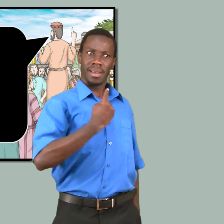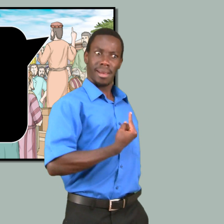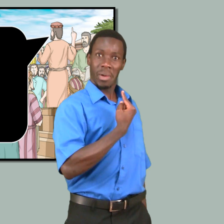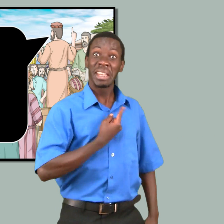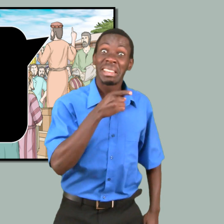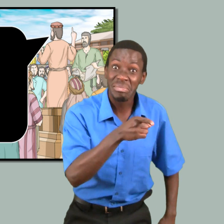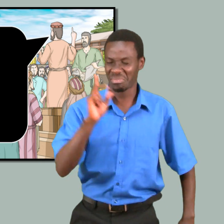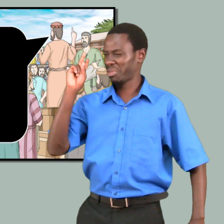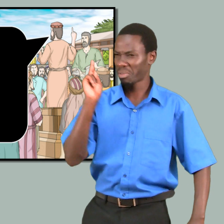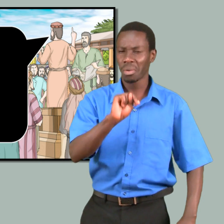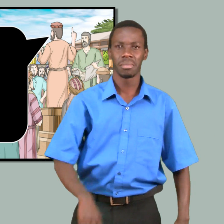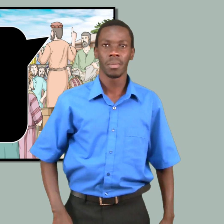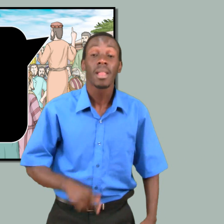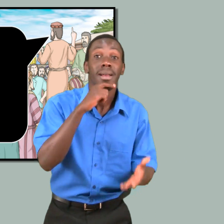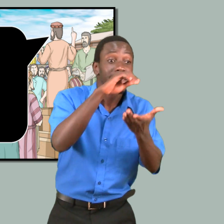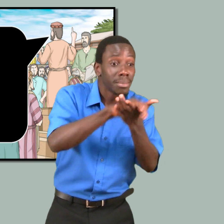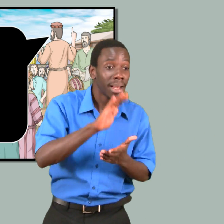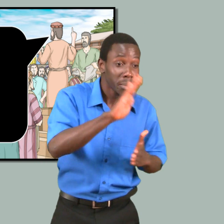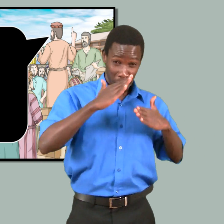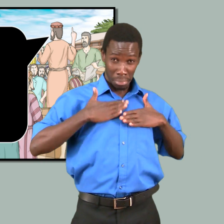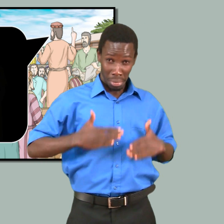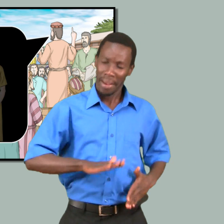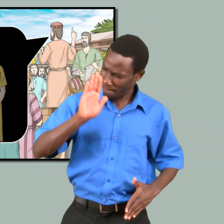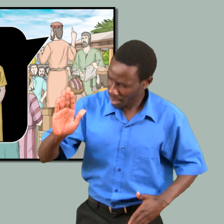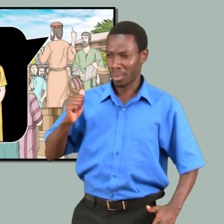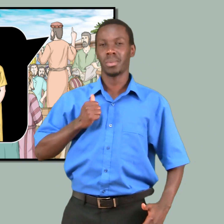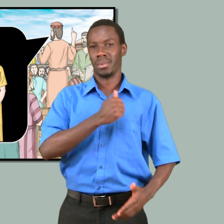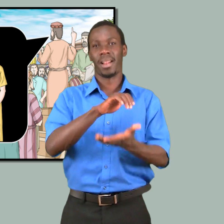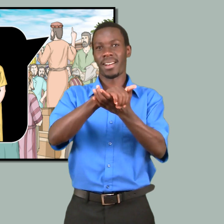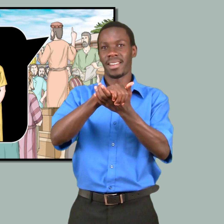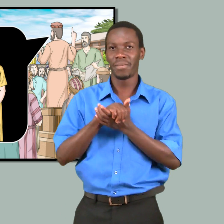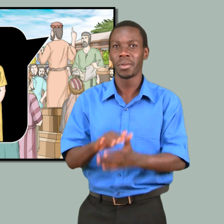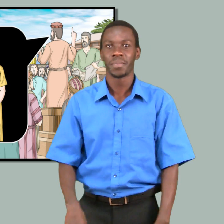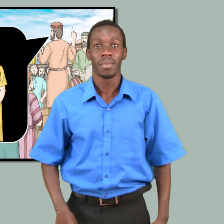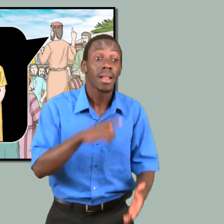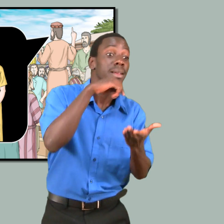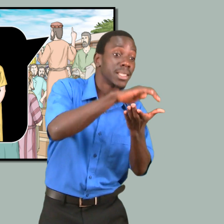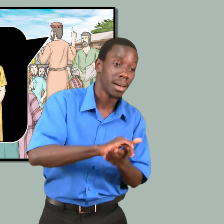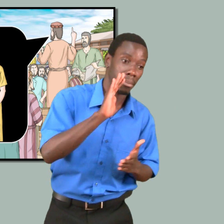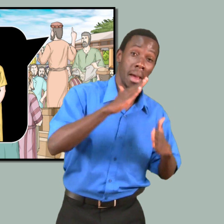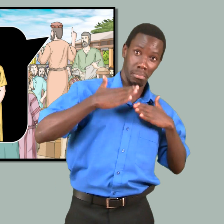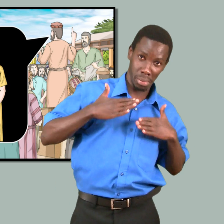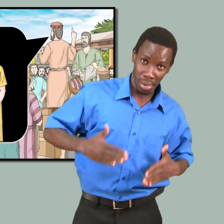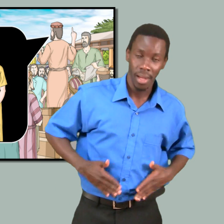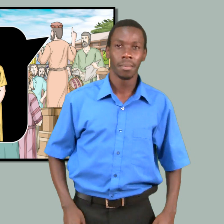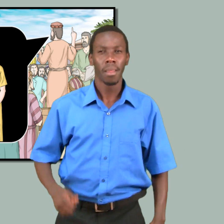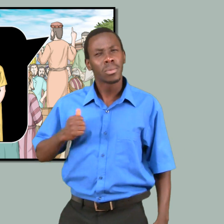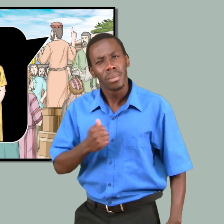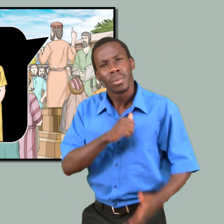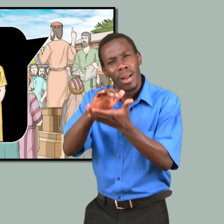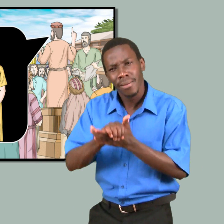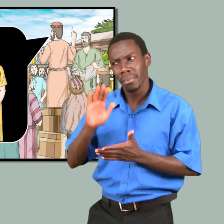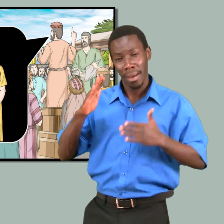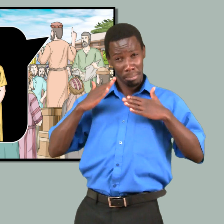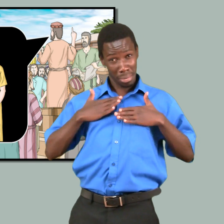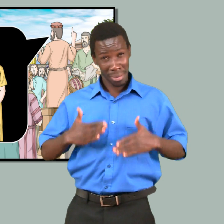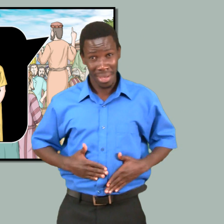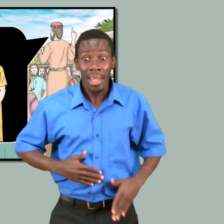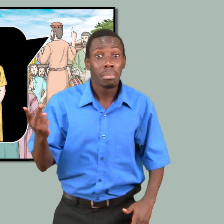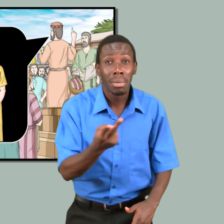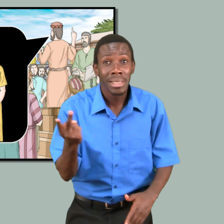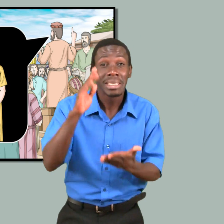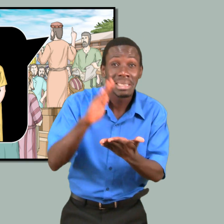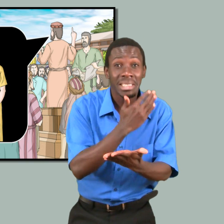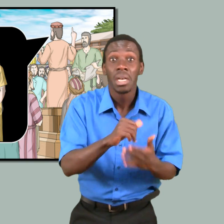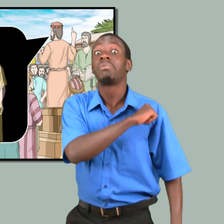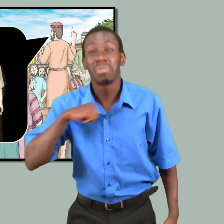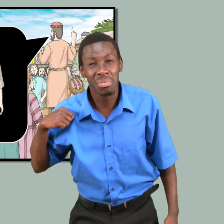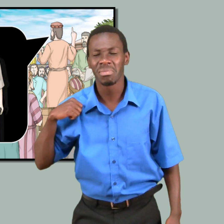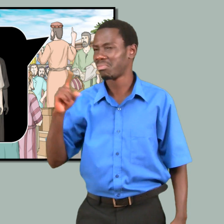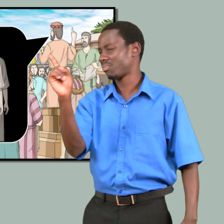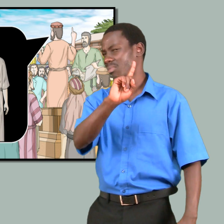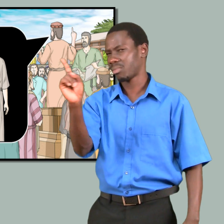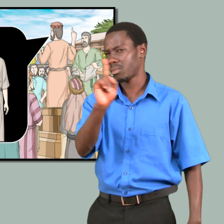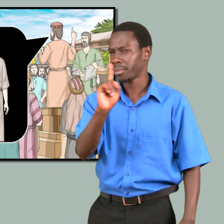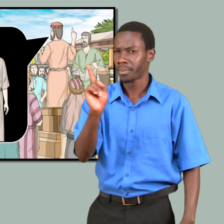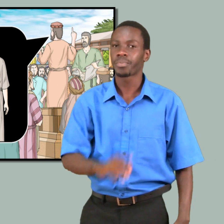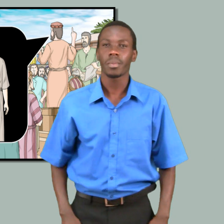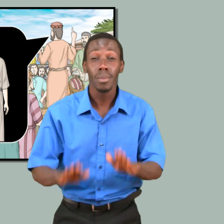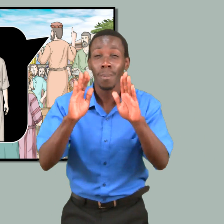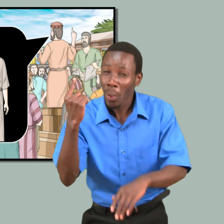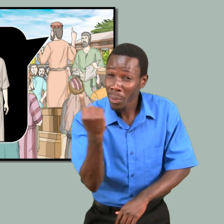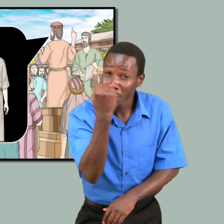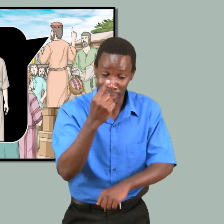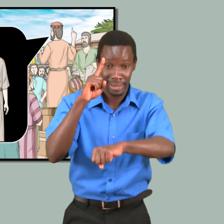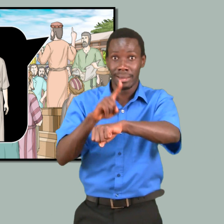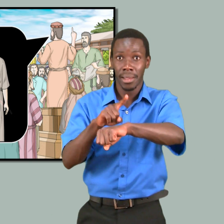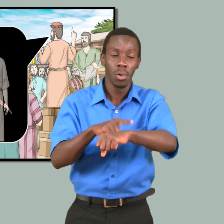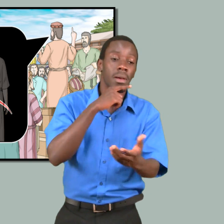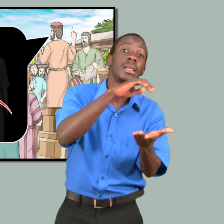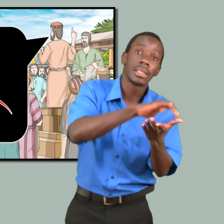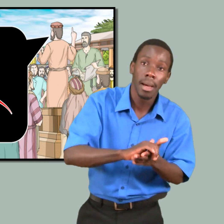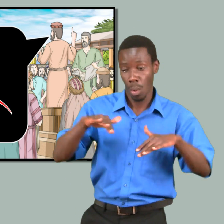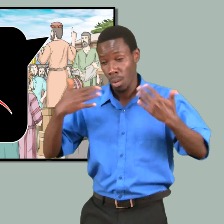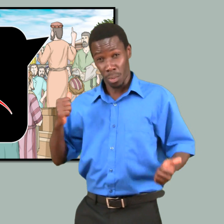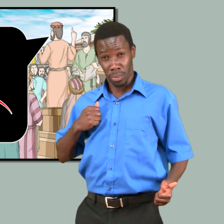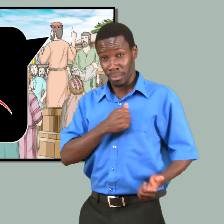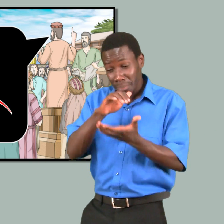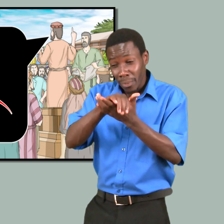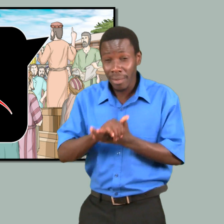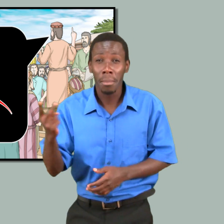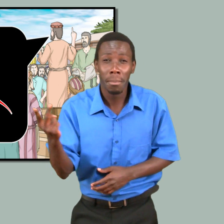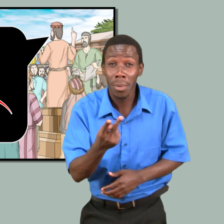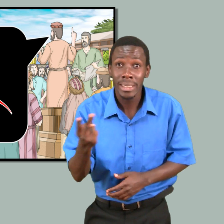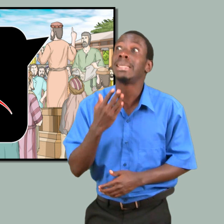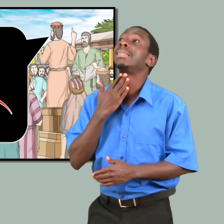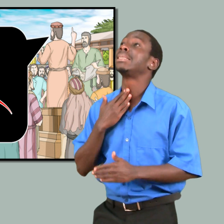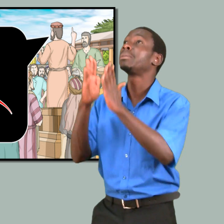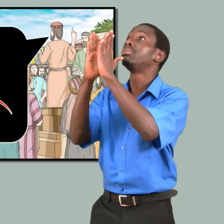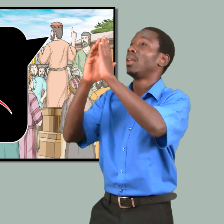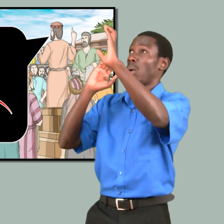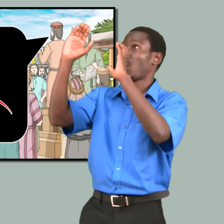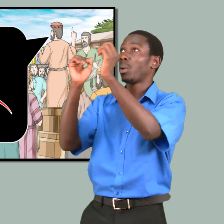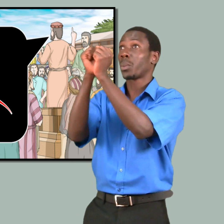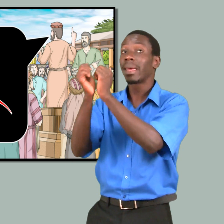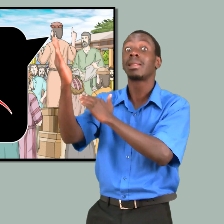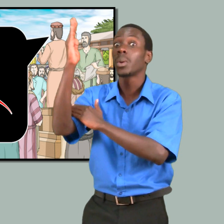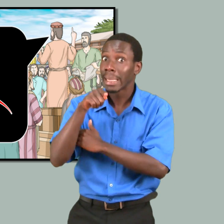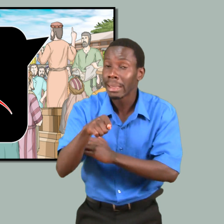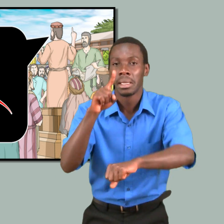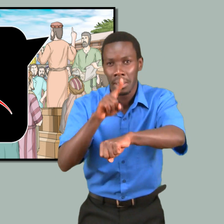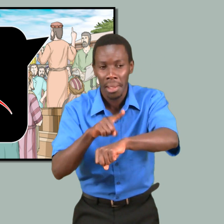Likewise the husband does not have authority over his own body, but the wife.